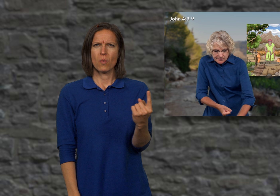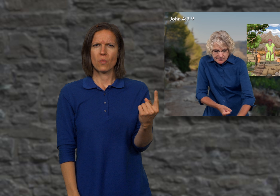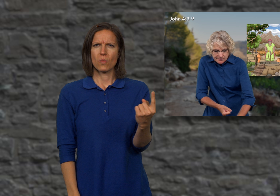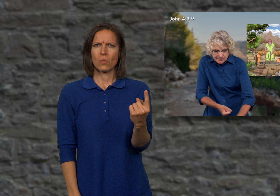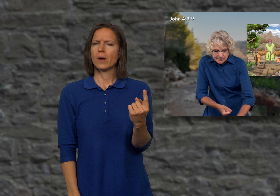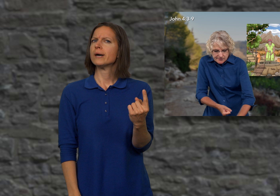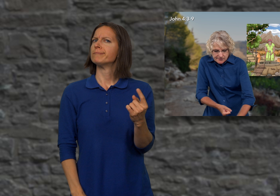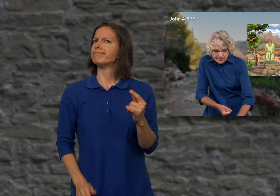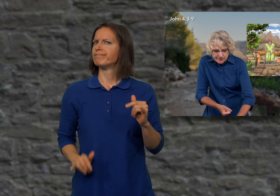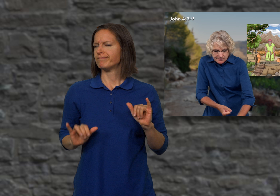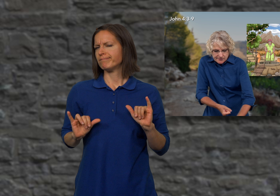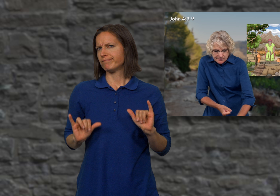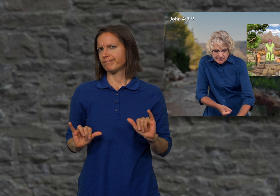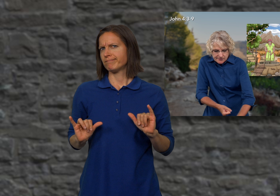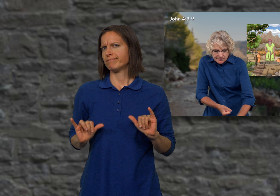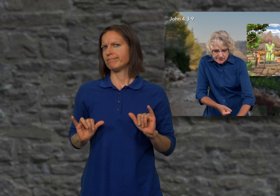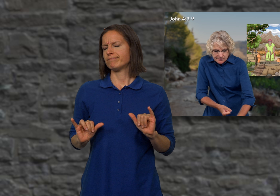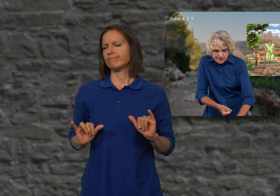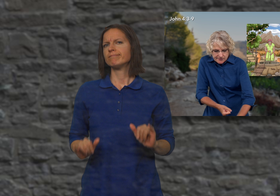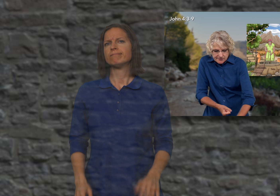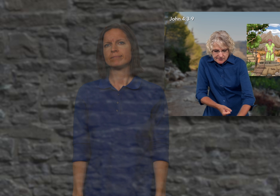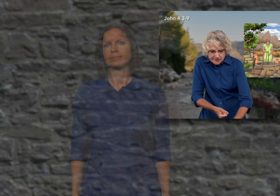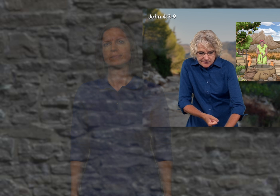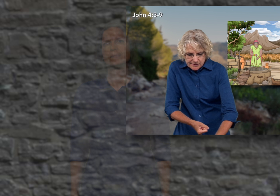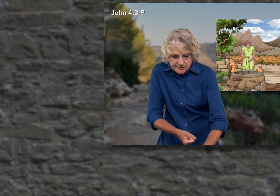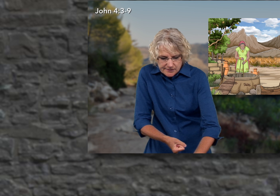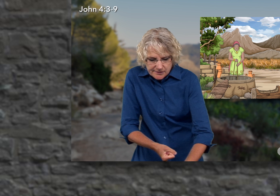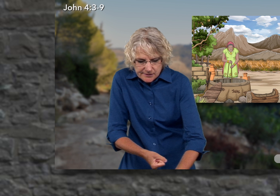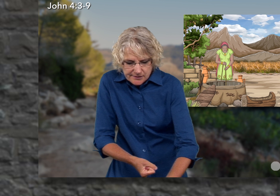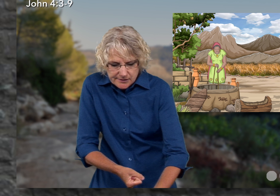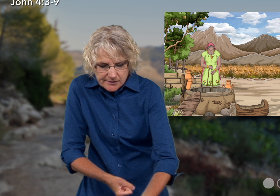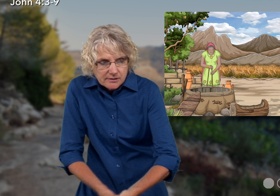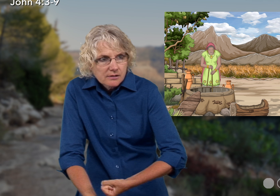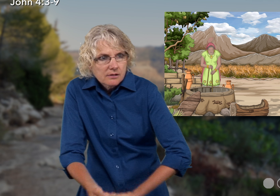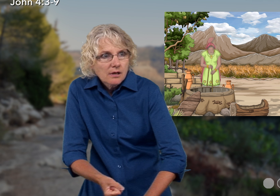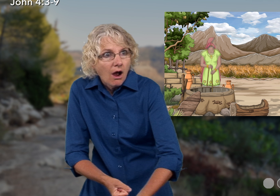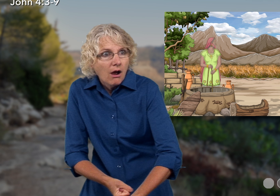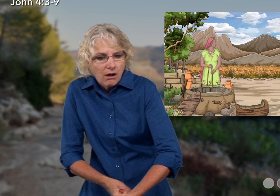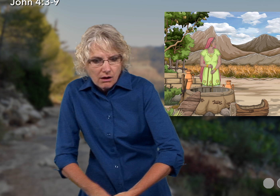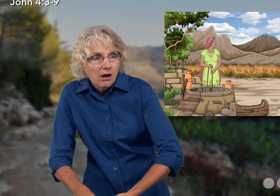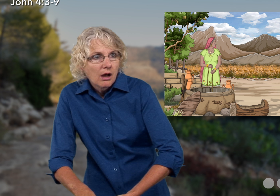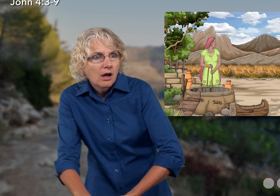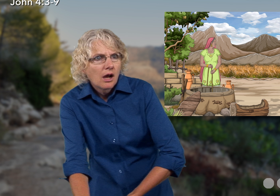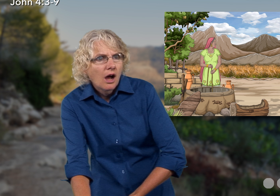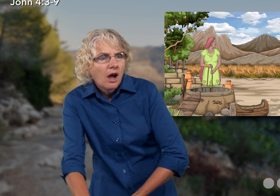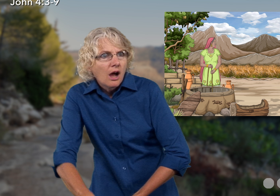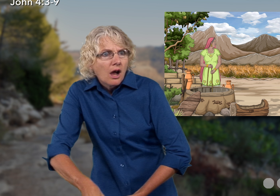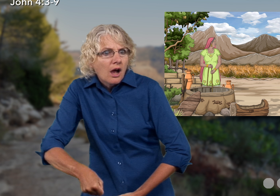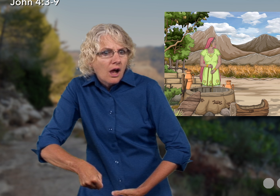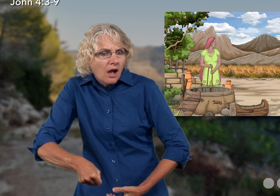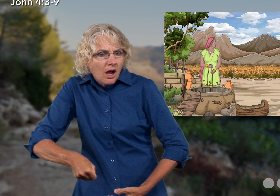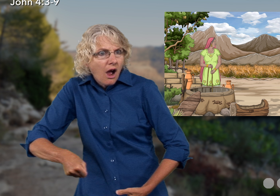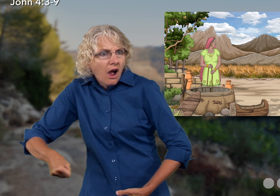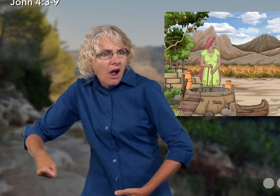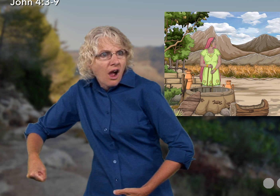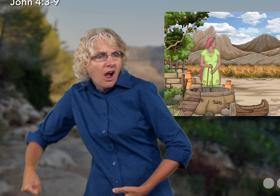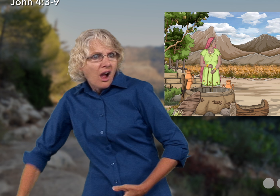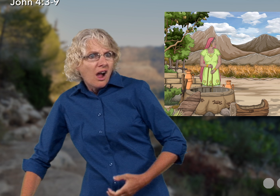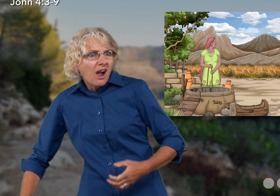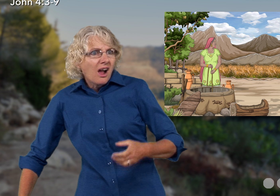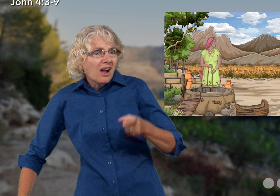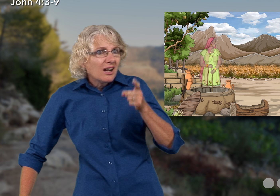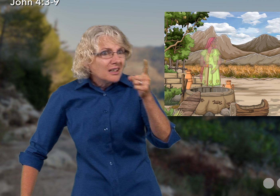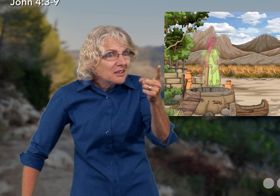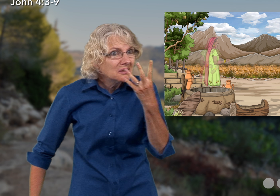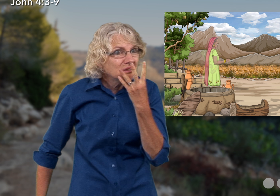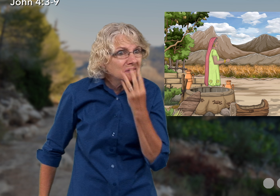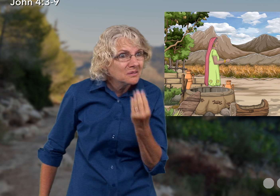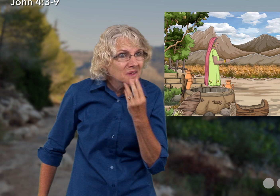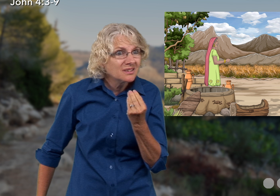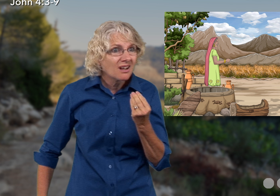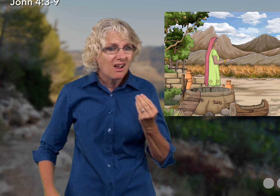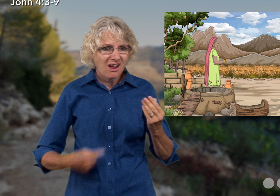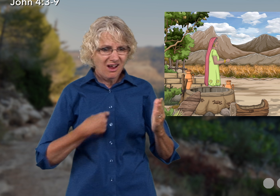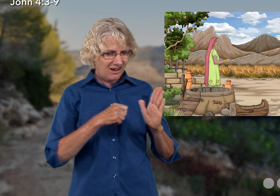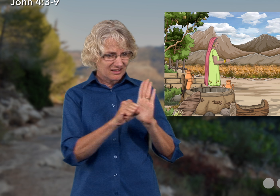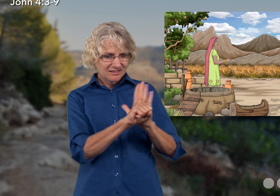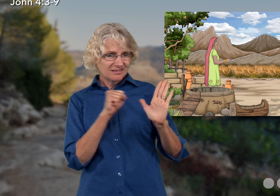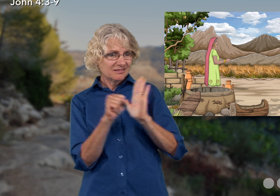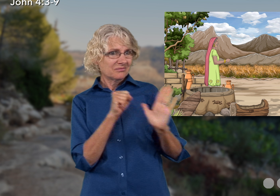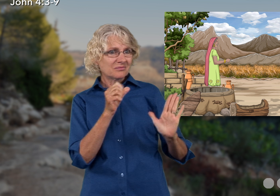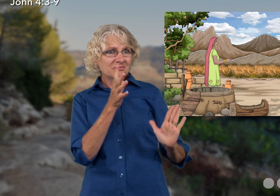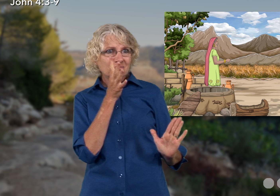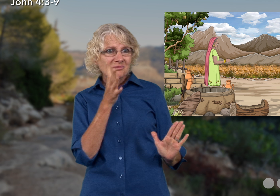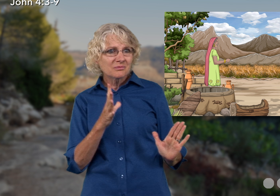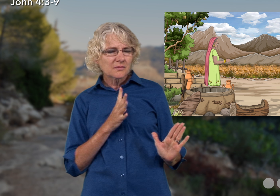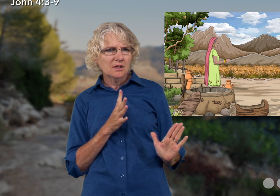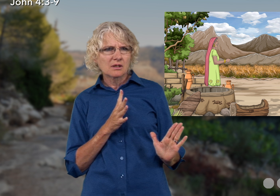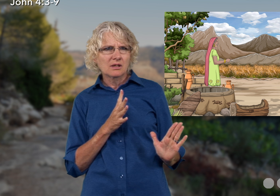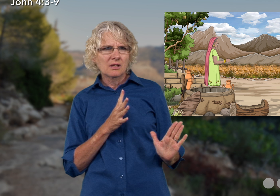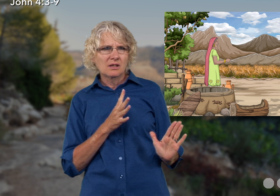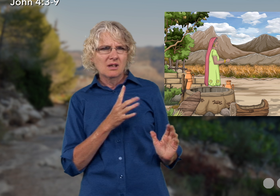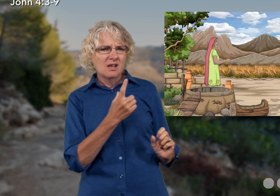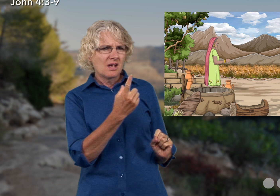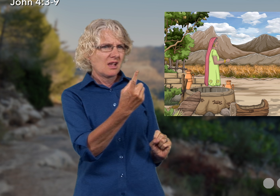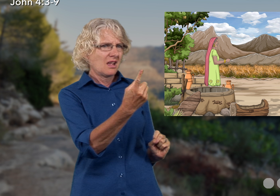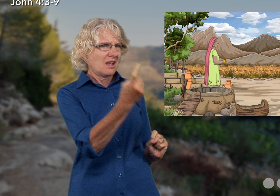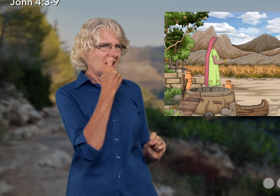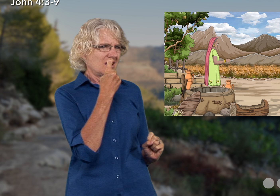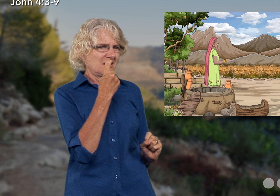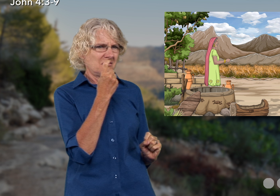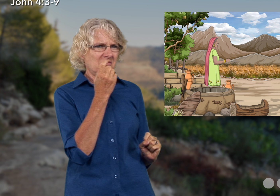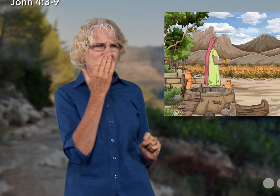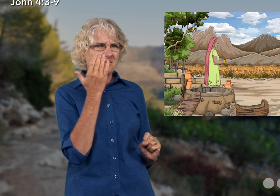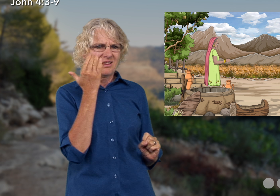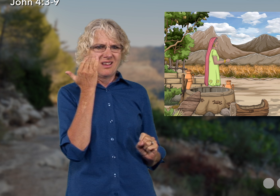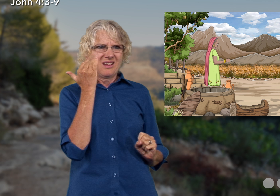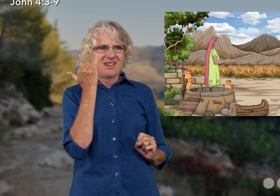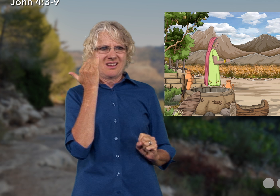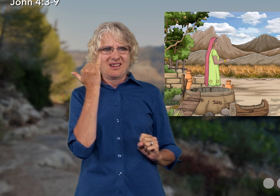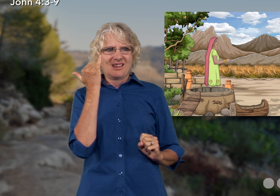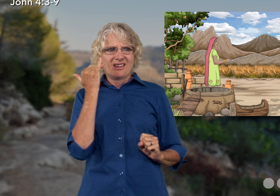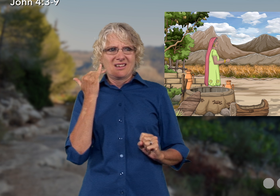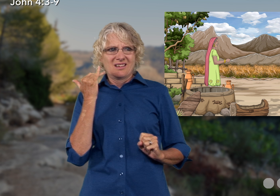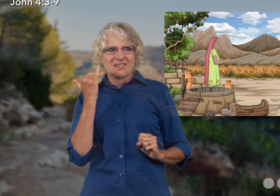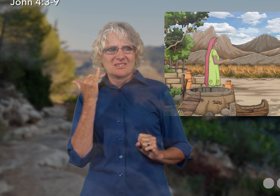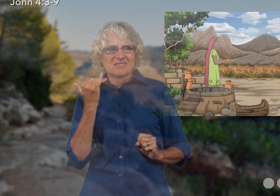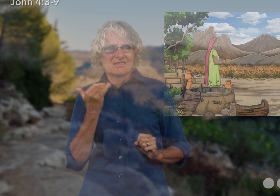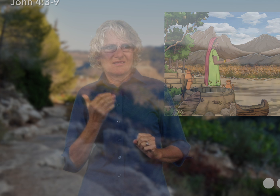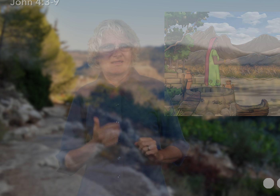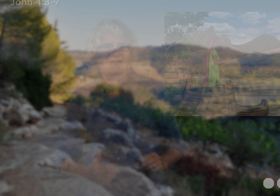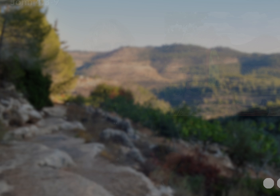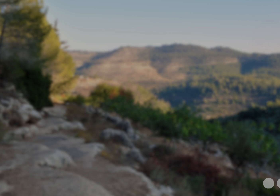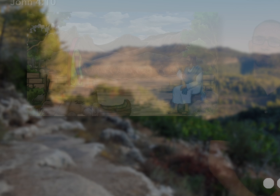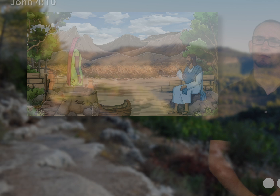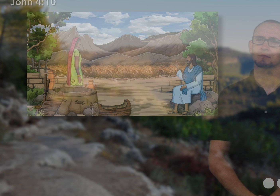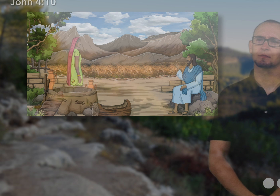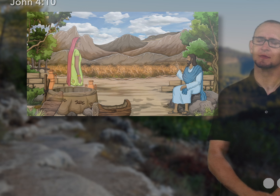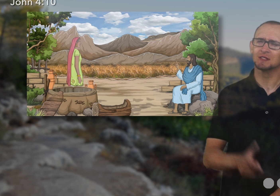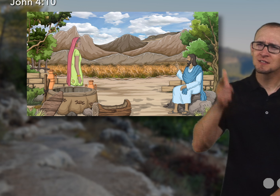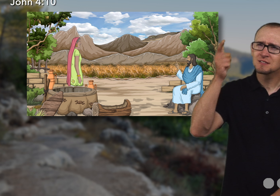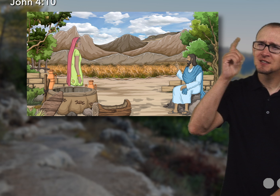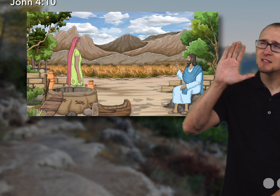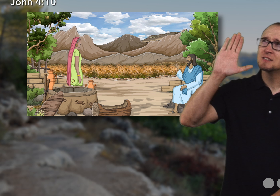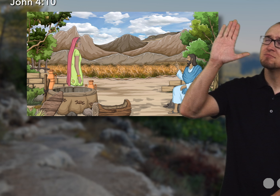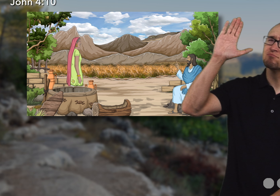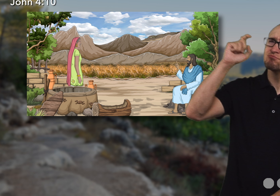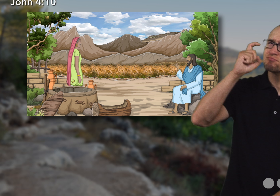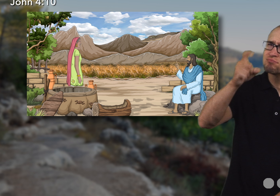(For Jews do not associate with Samaritans.)